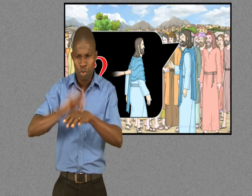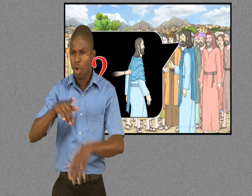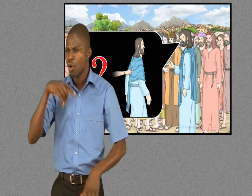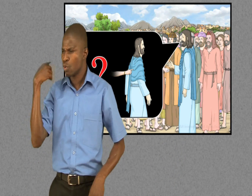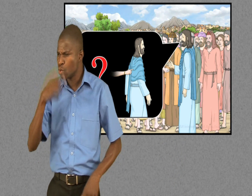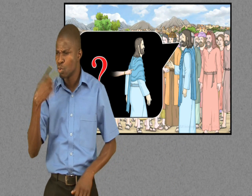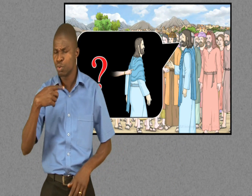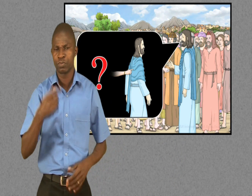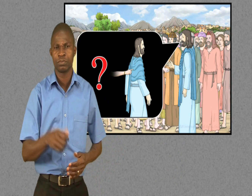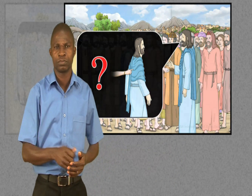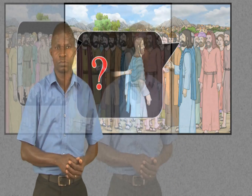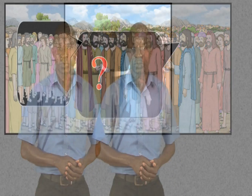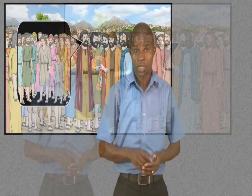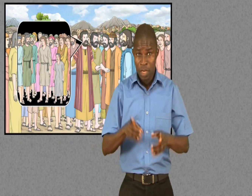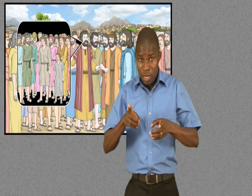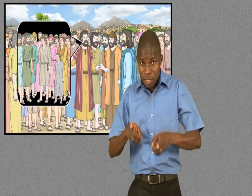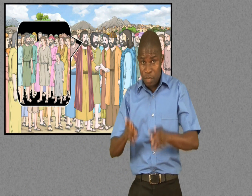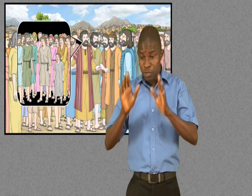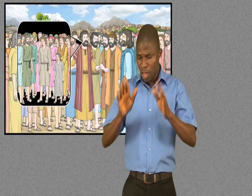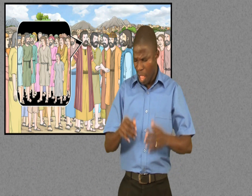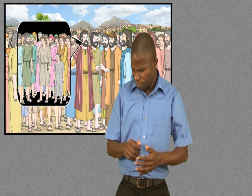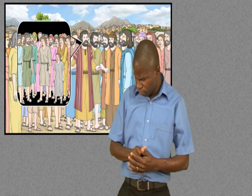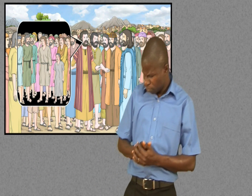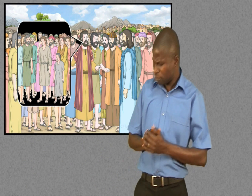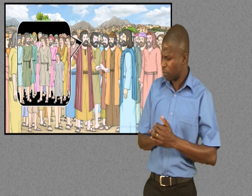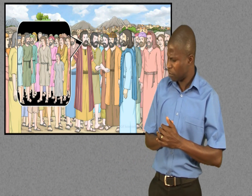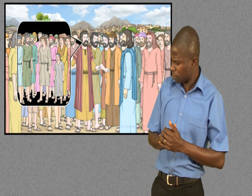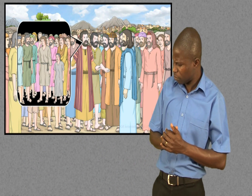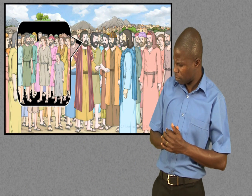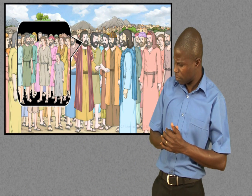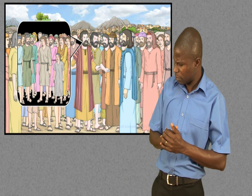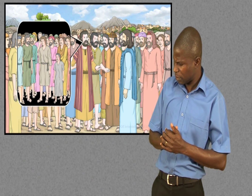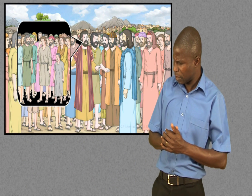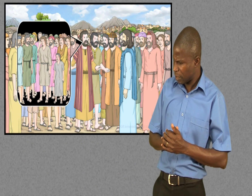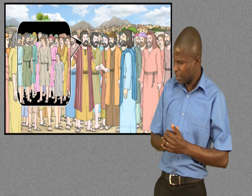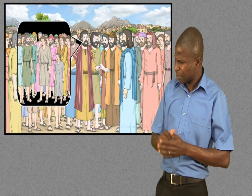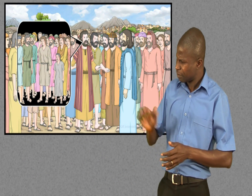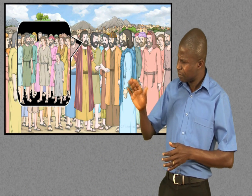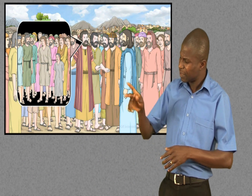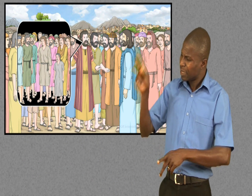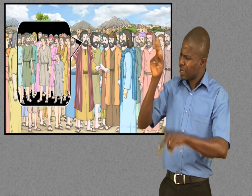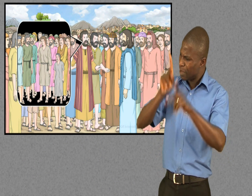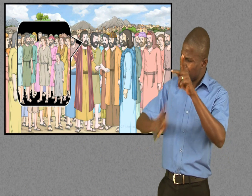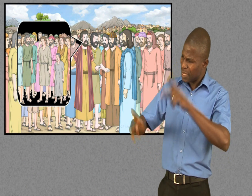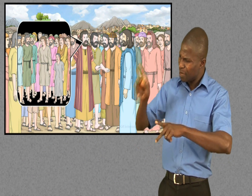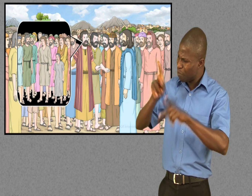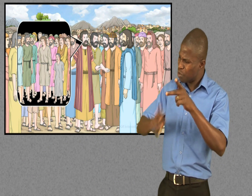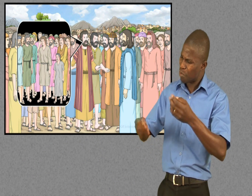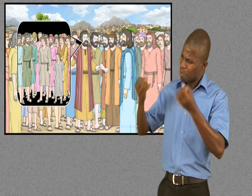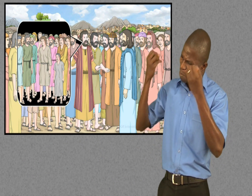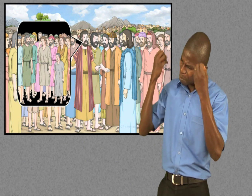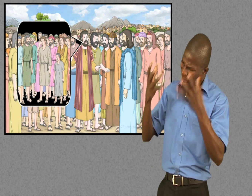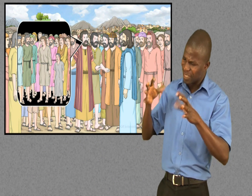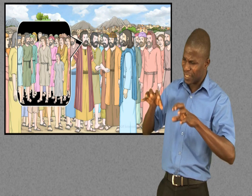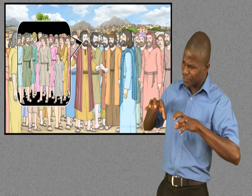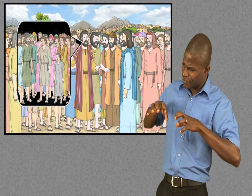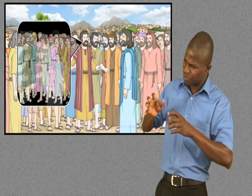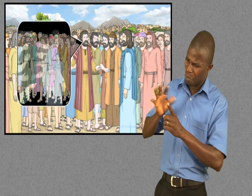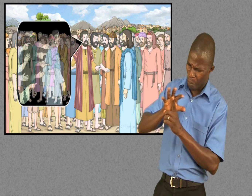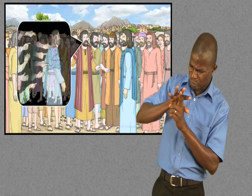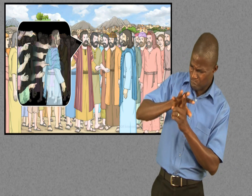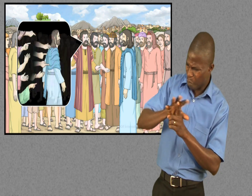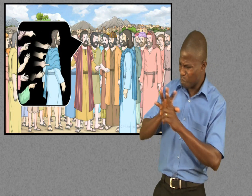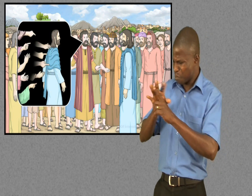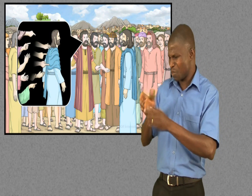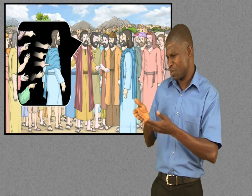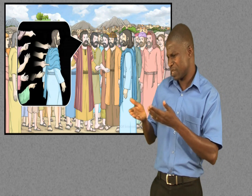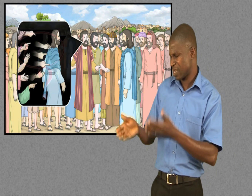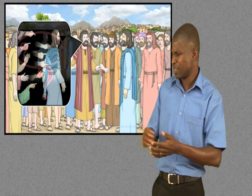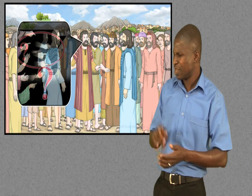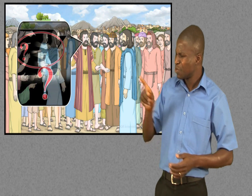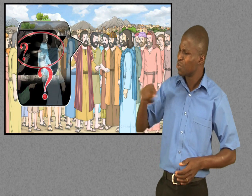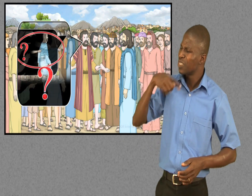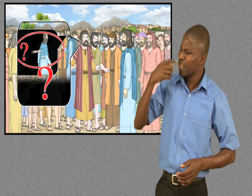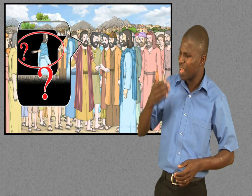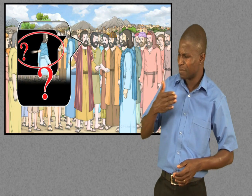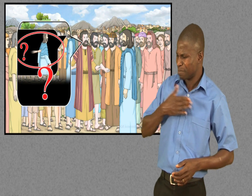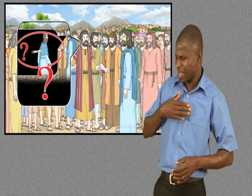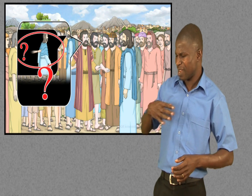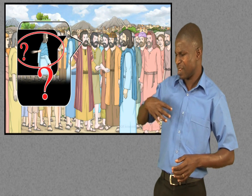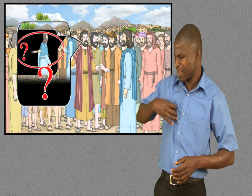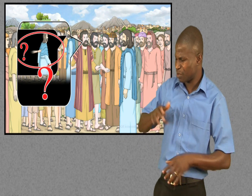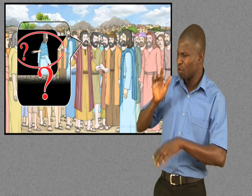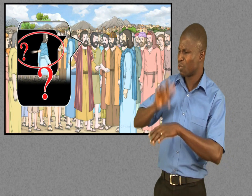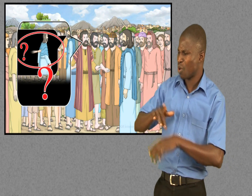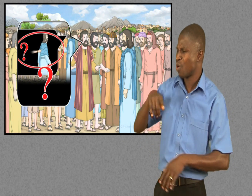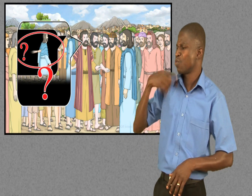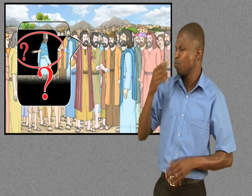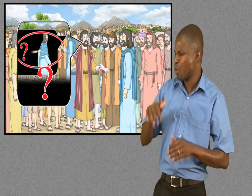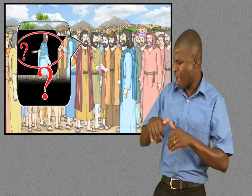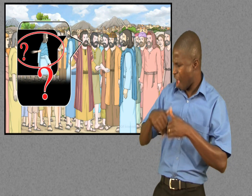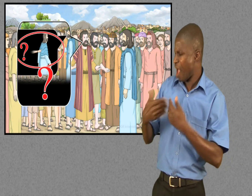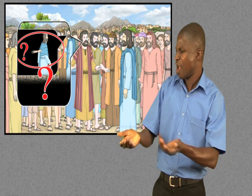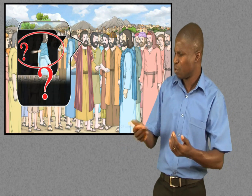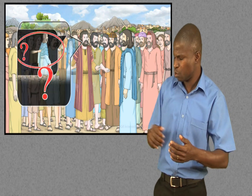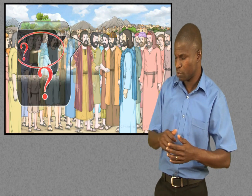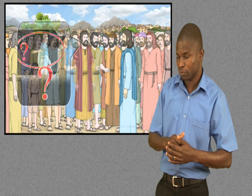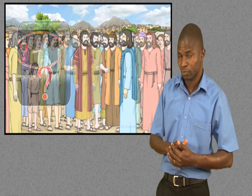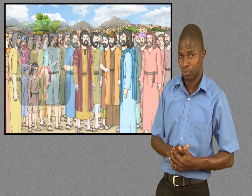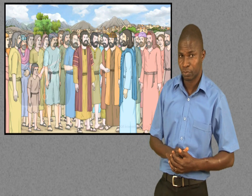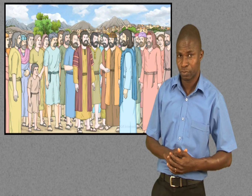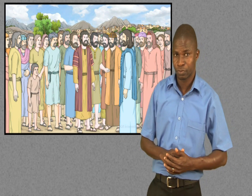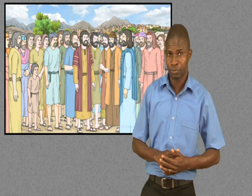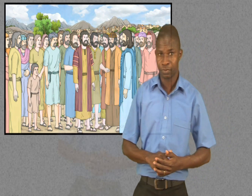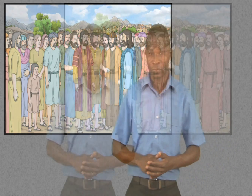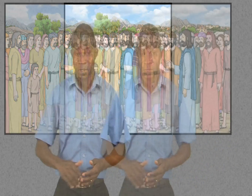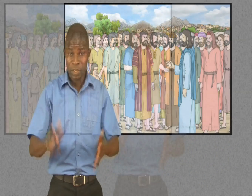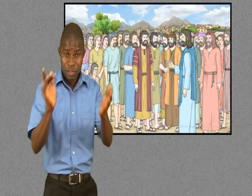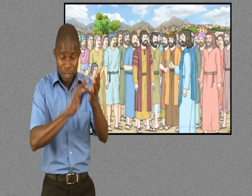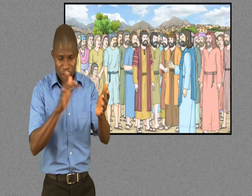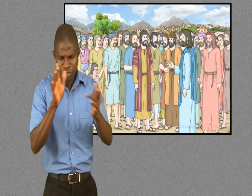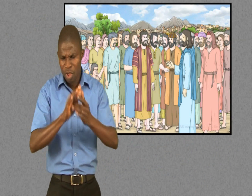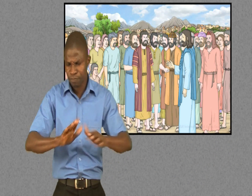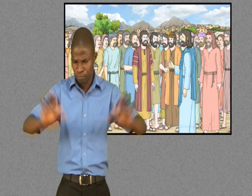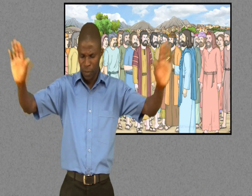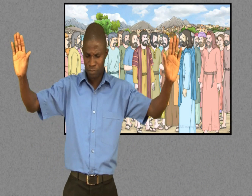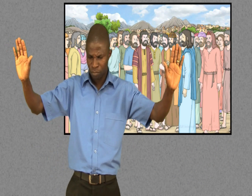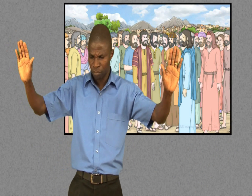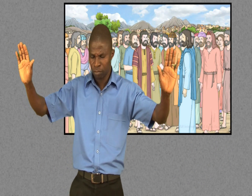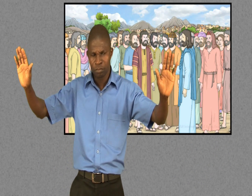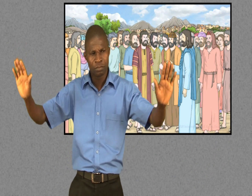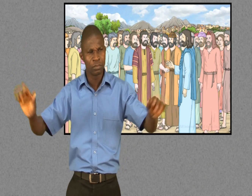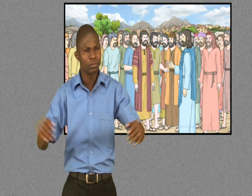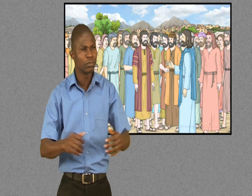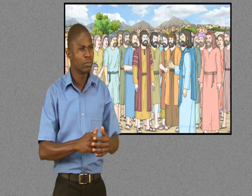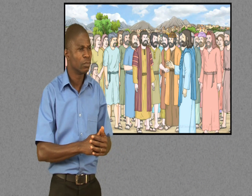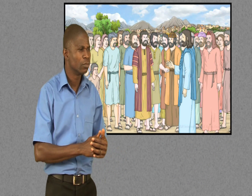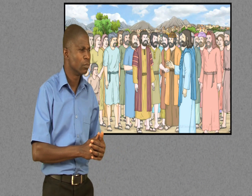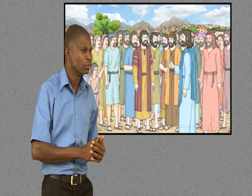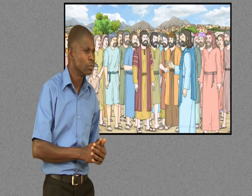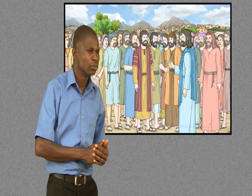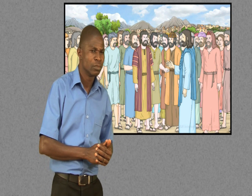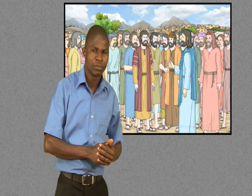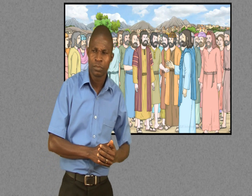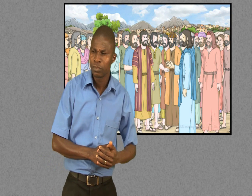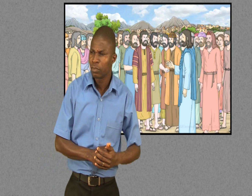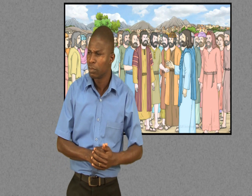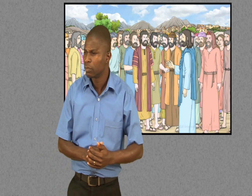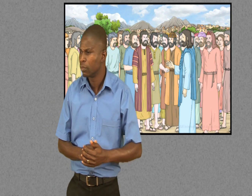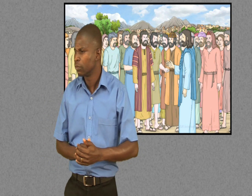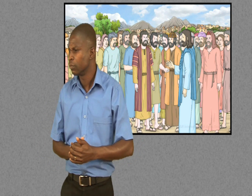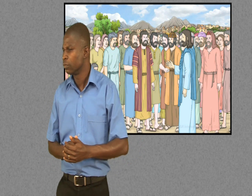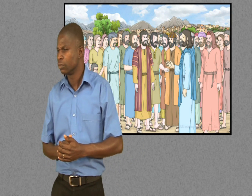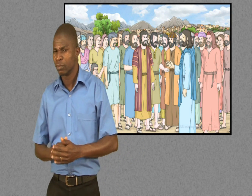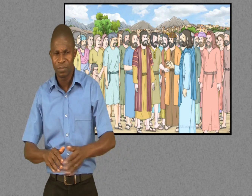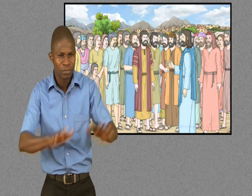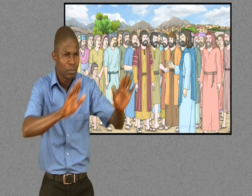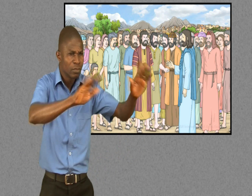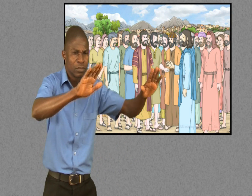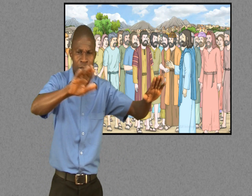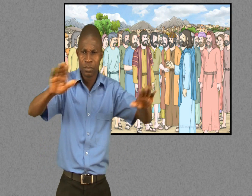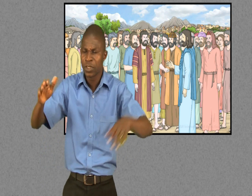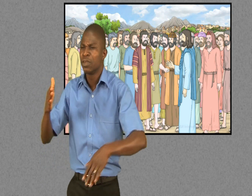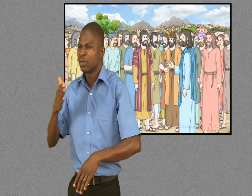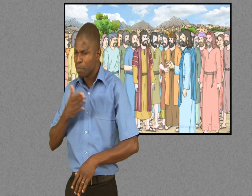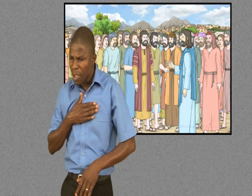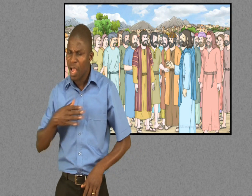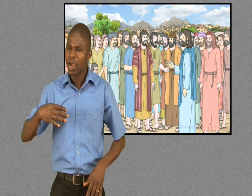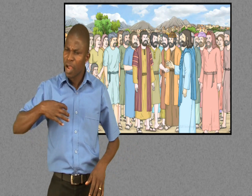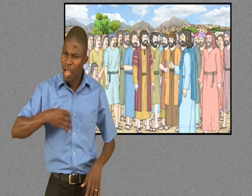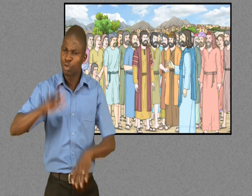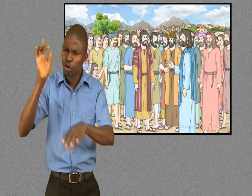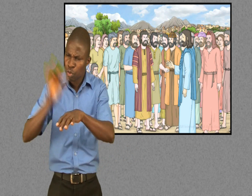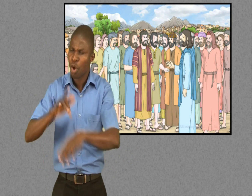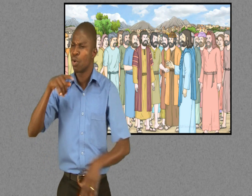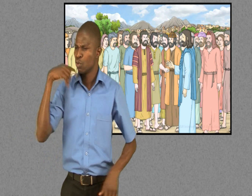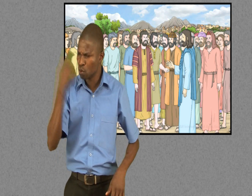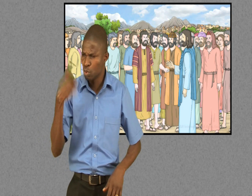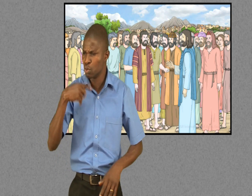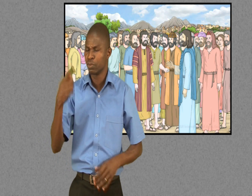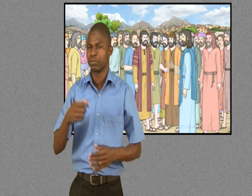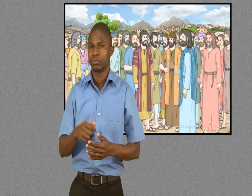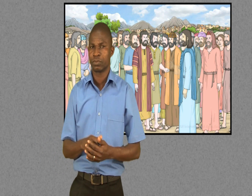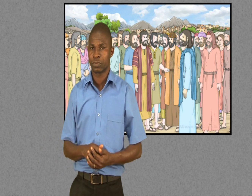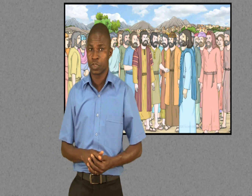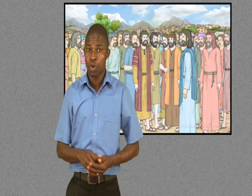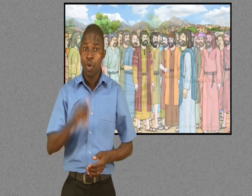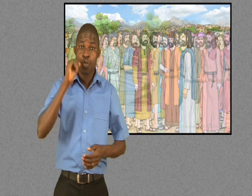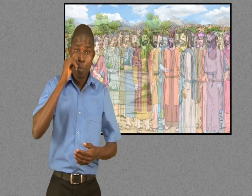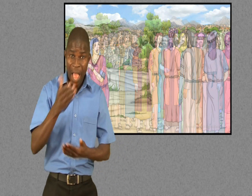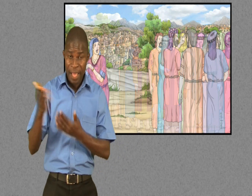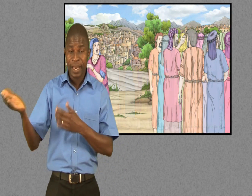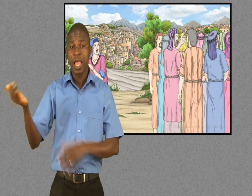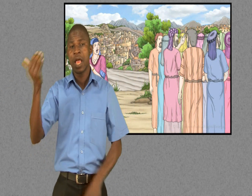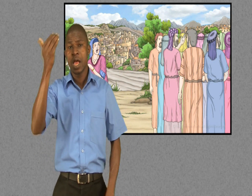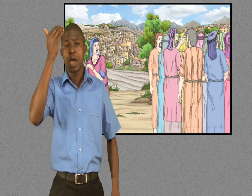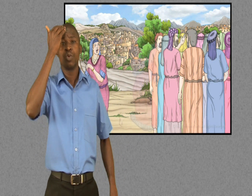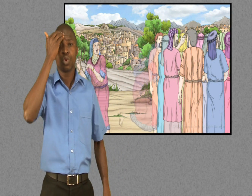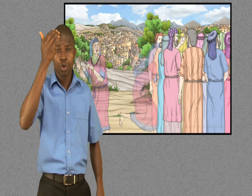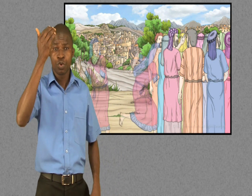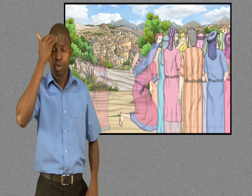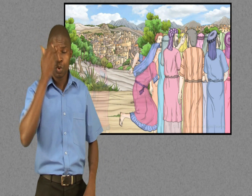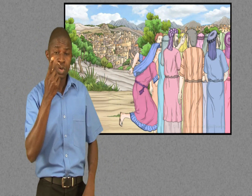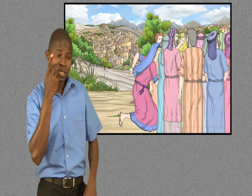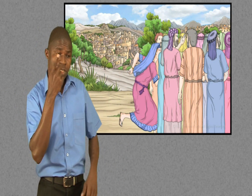His disciples answered, “You can see the crowd pressing in on You, and yet You ask, ‘Who touched Me?’” But He kept looking around to see who had done this.